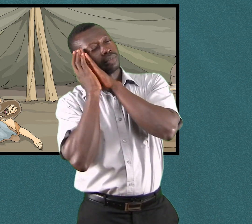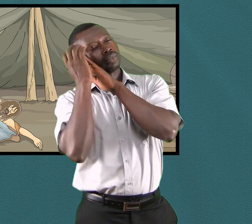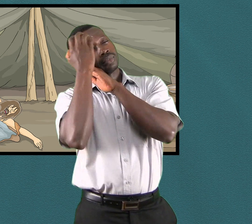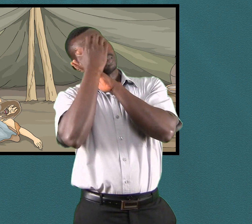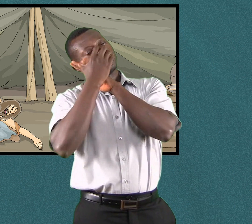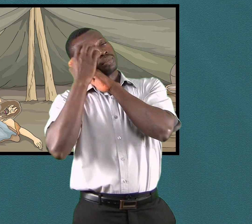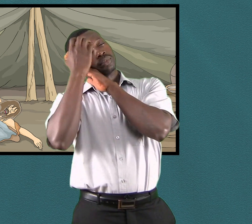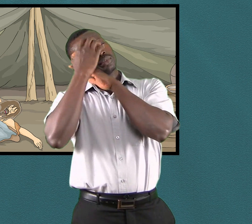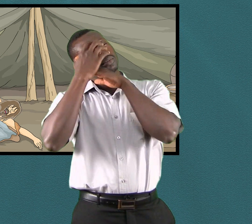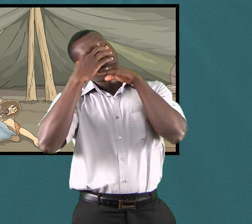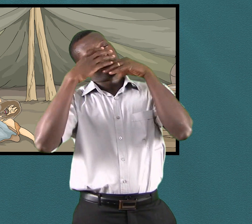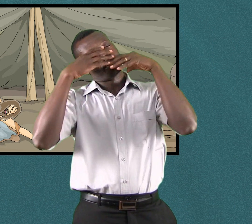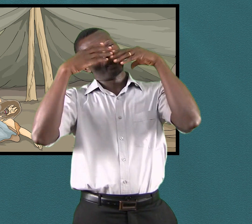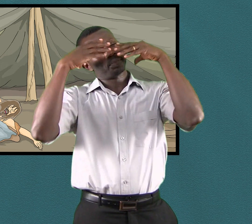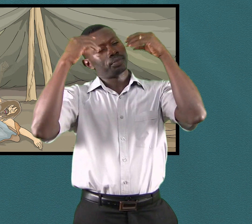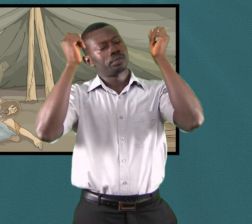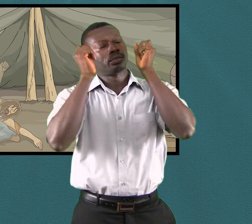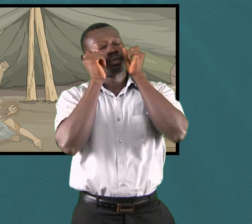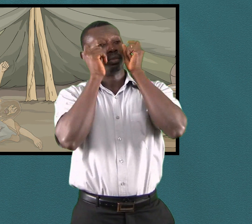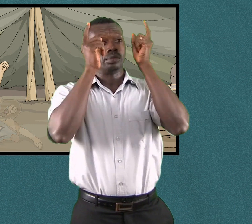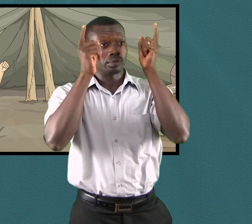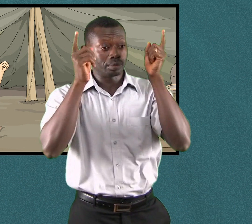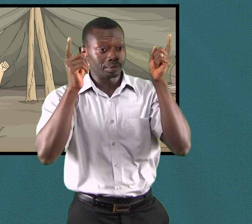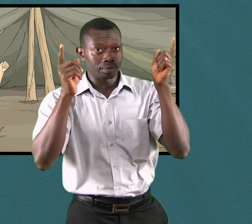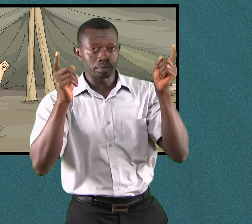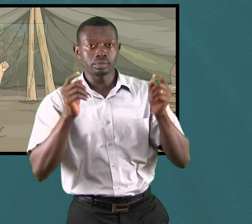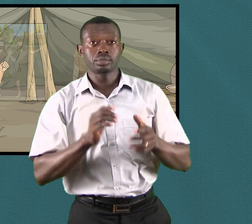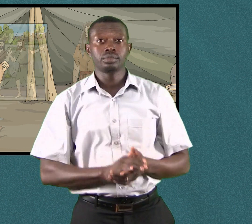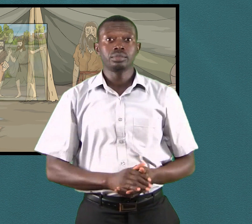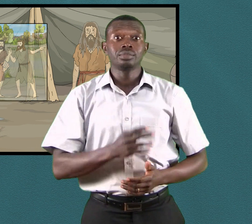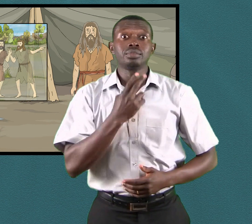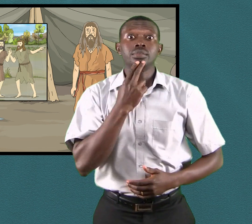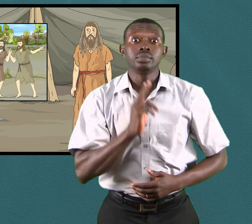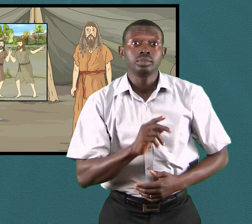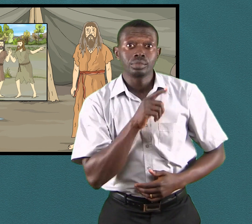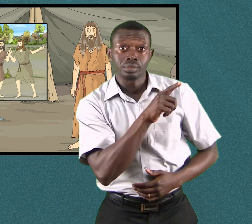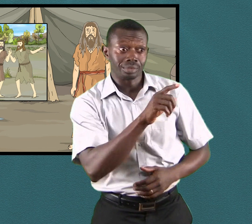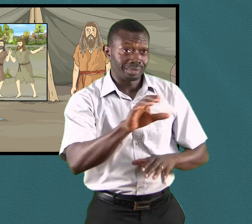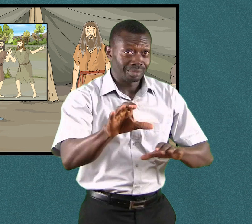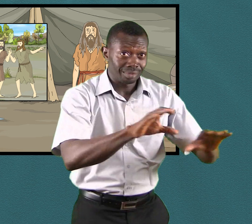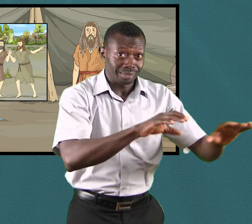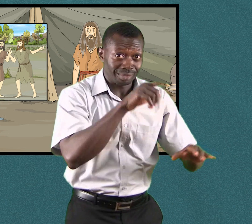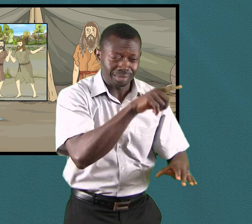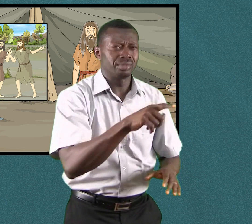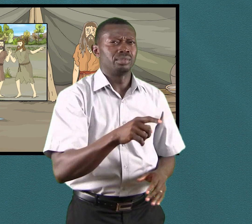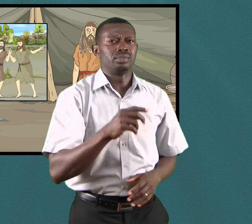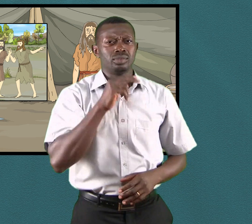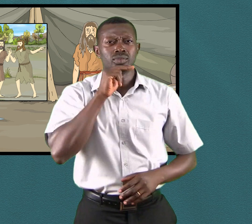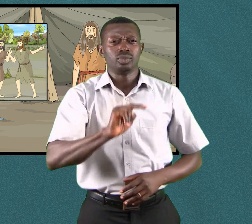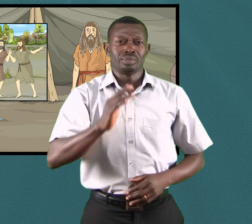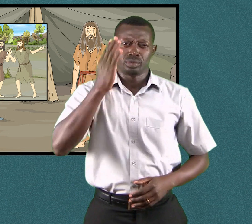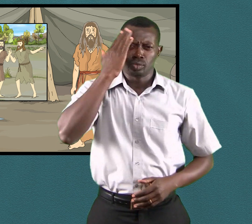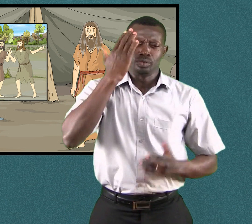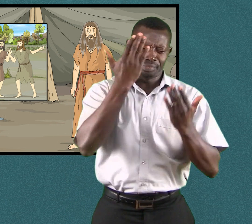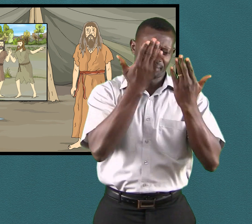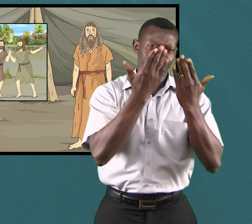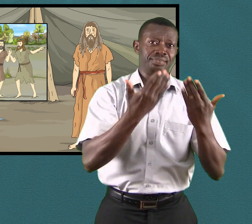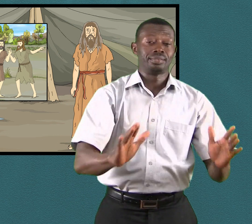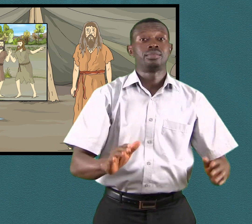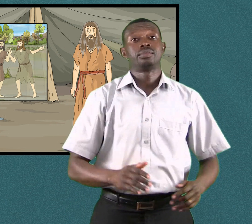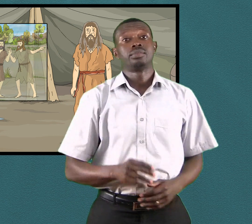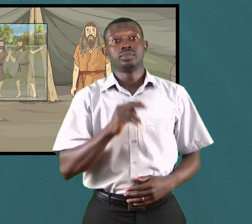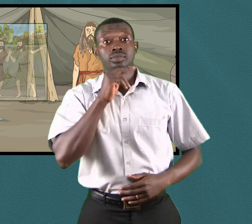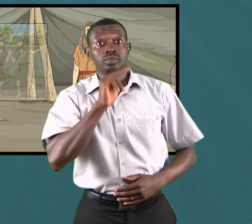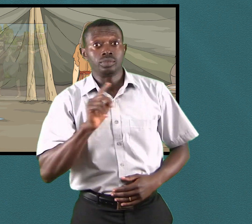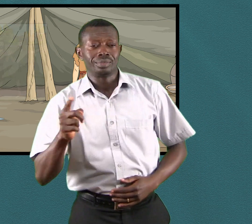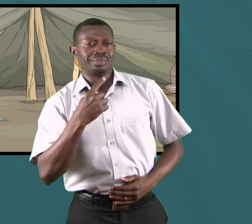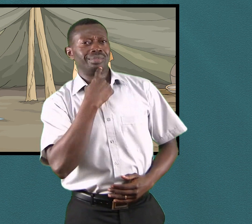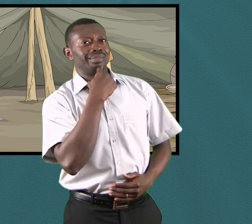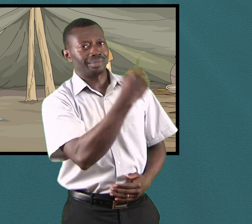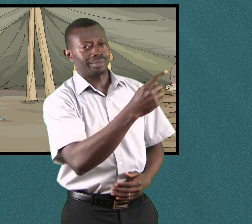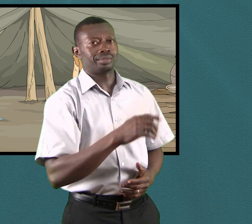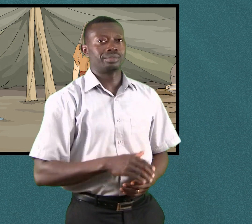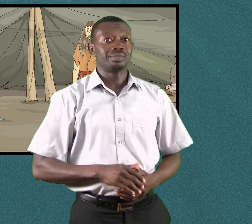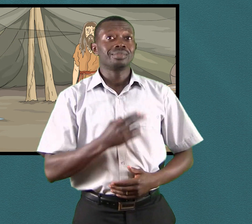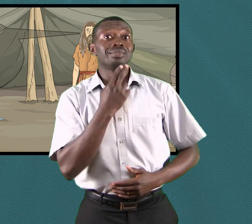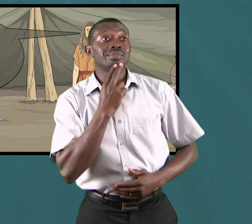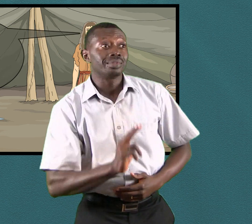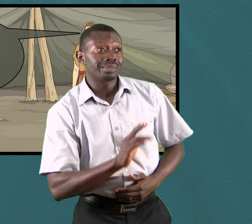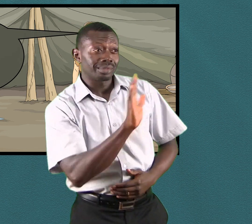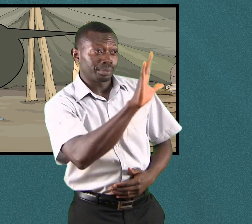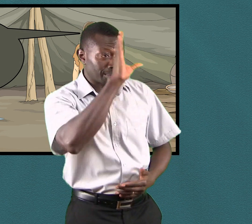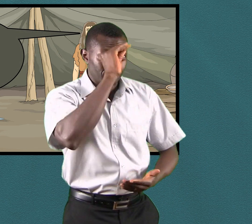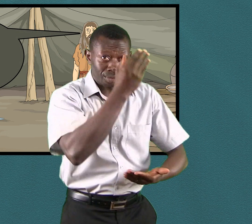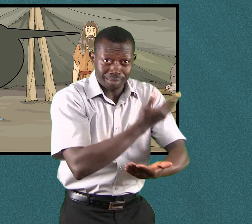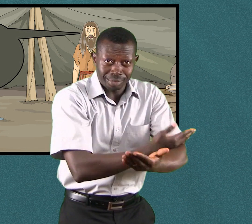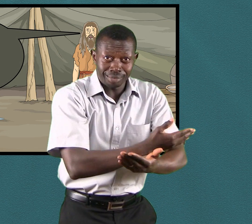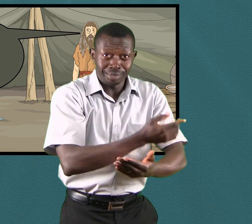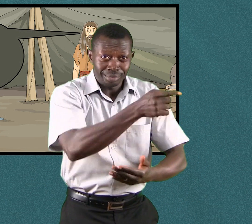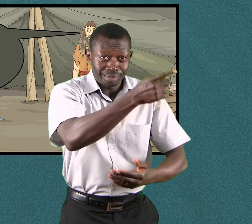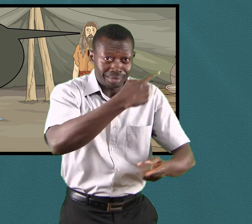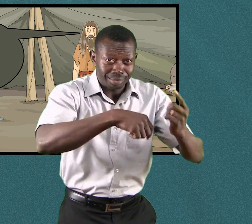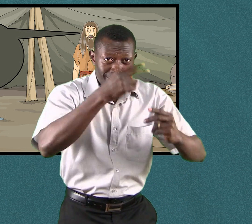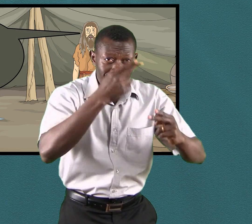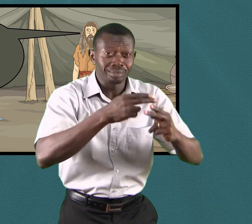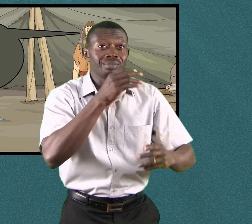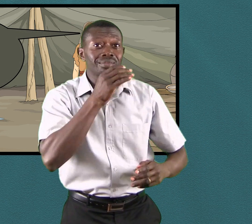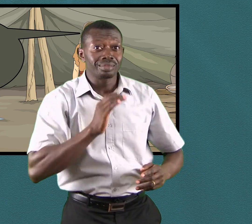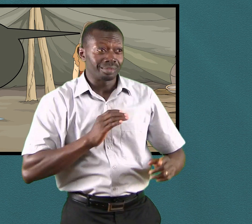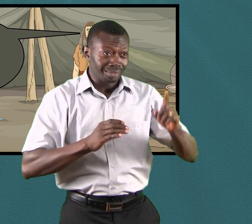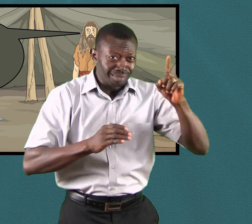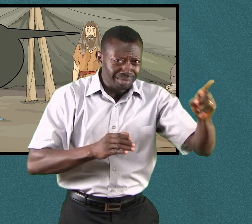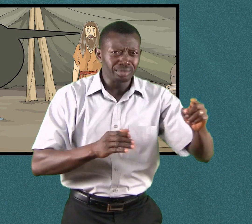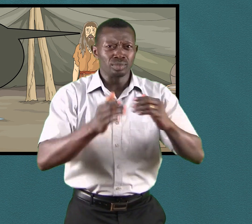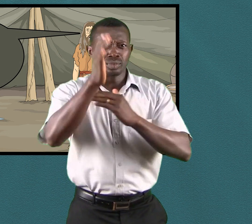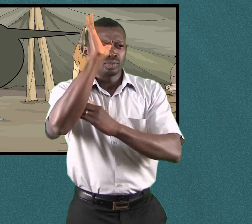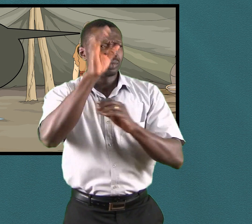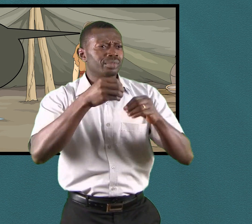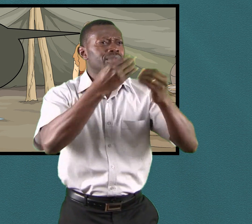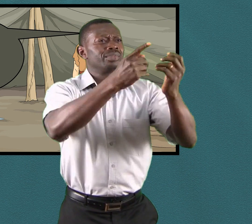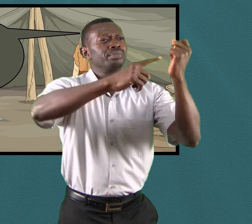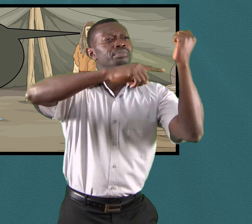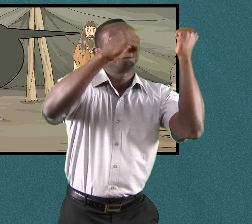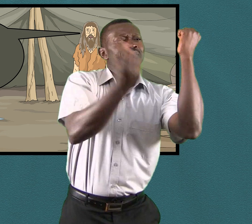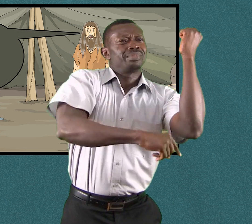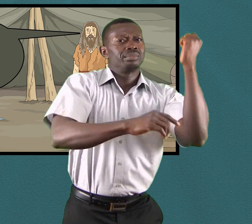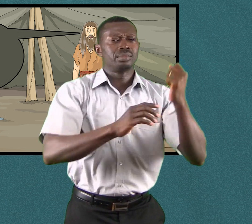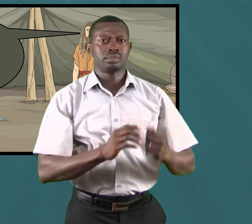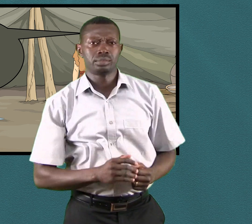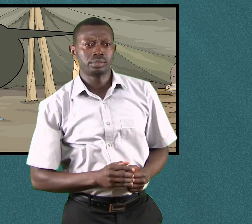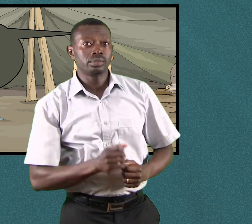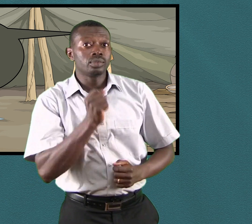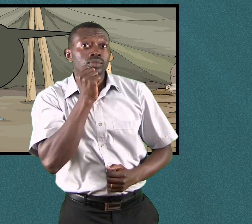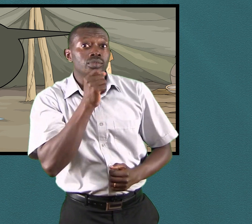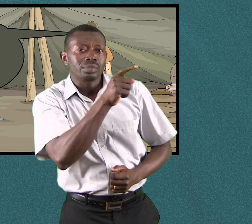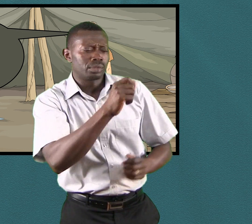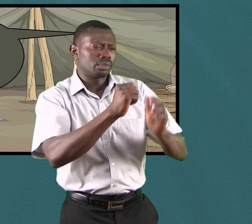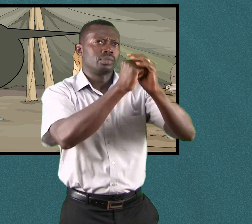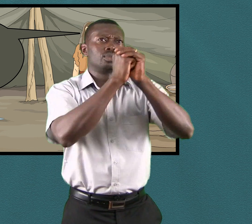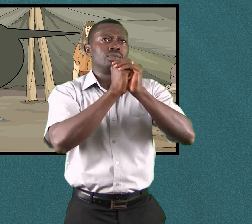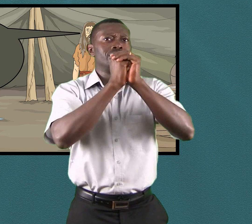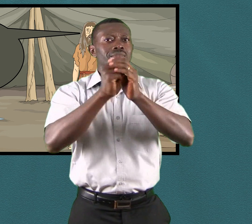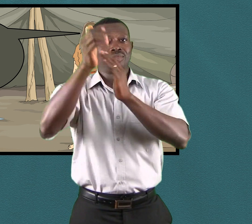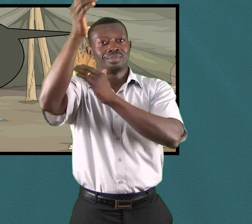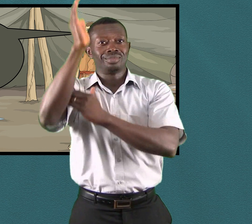When Noah awoke from his drunkenness and learned what his youngest son had done to him, he said, “Cursed be Canaan!